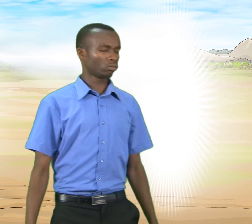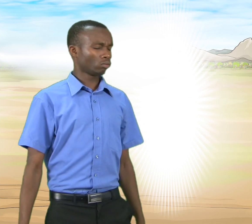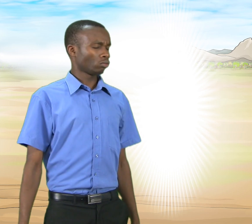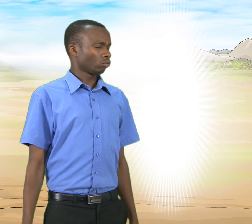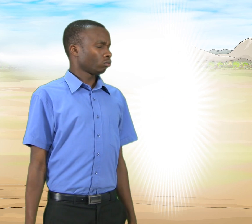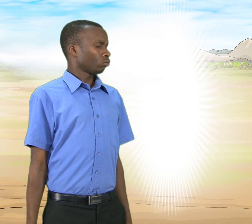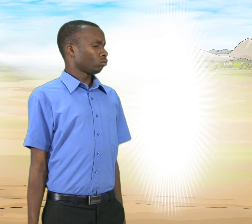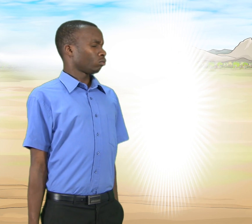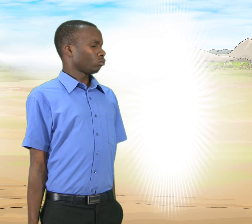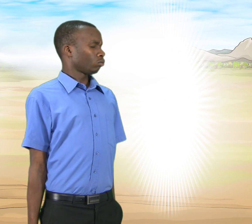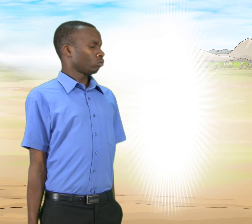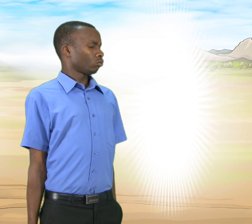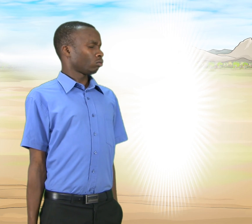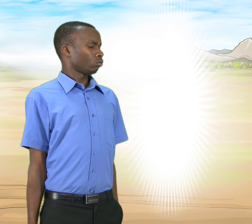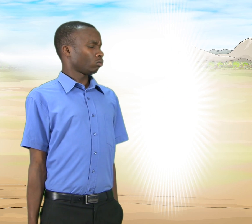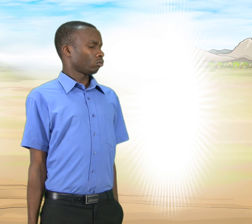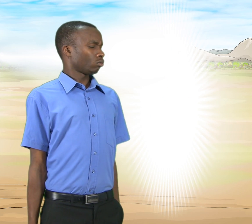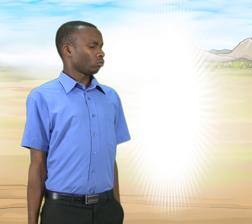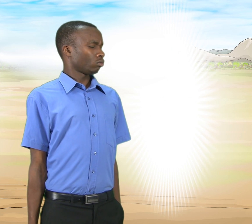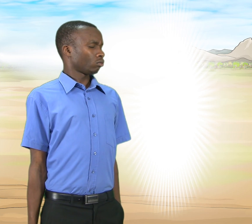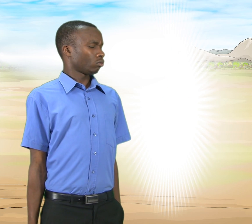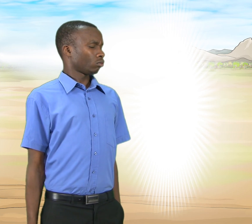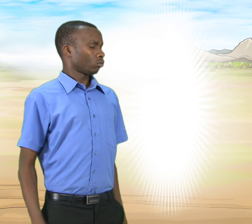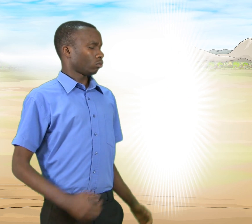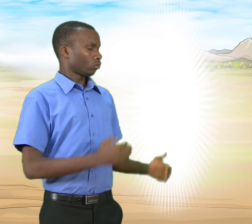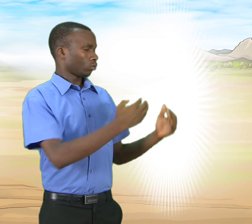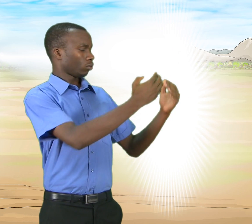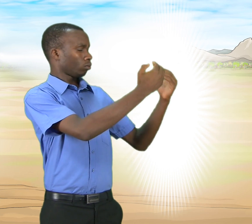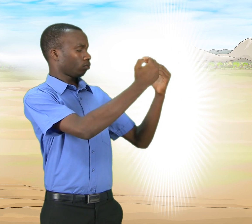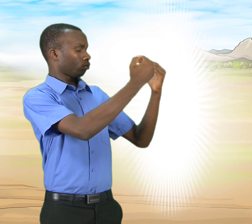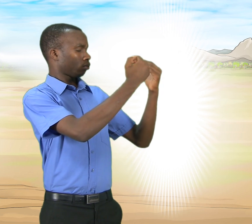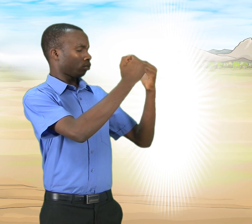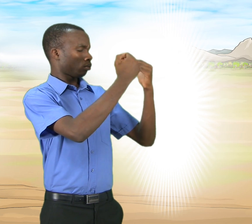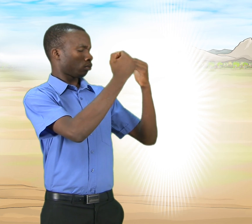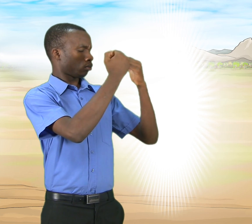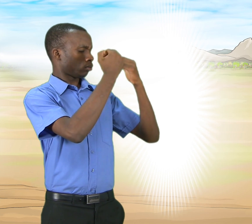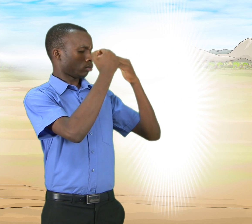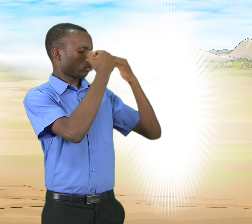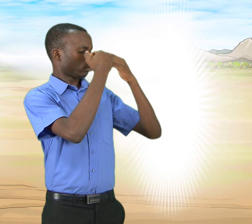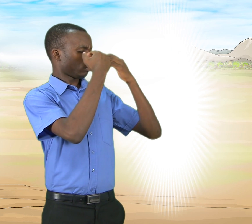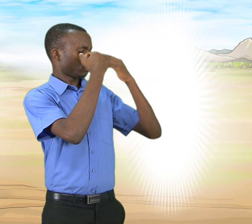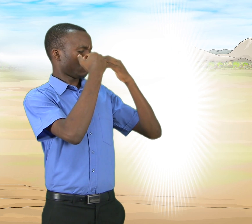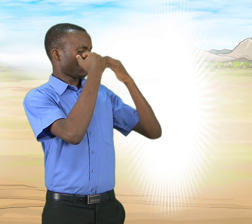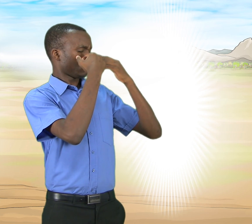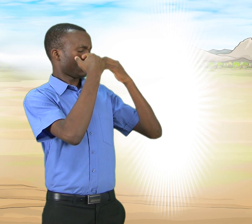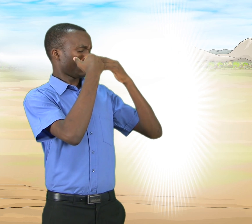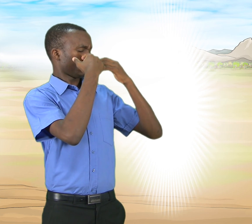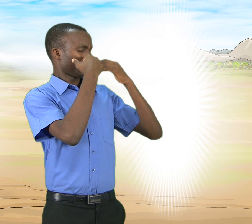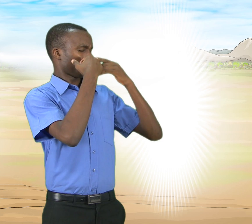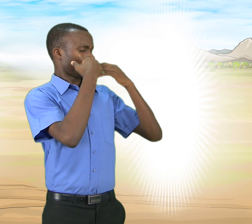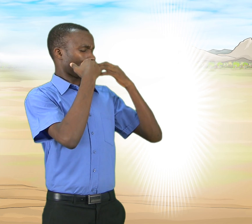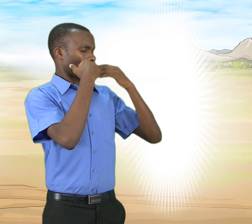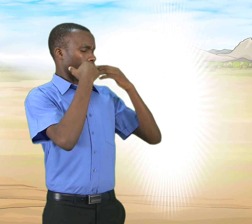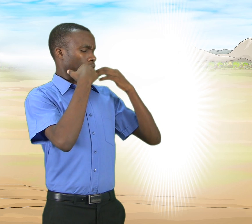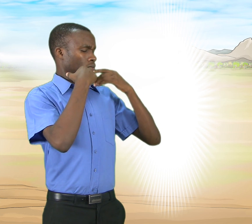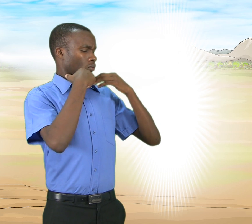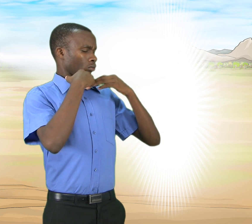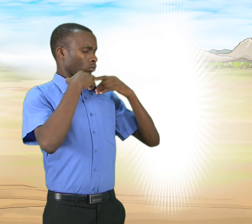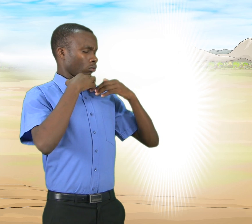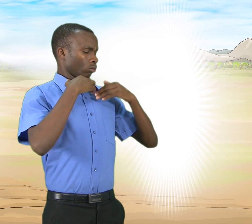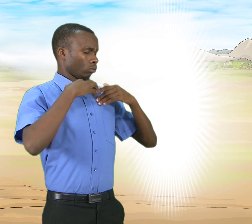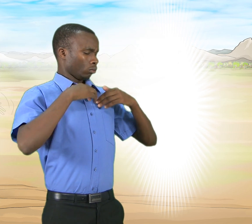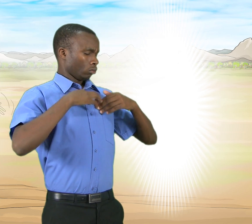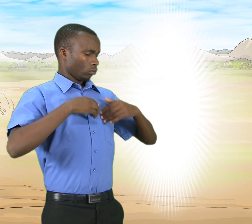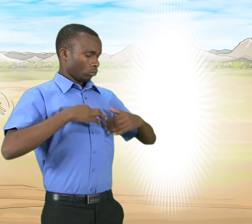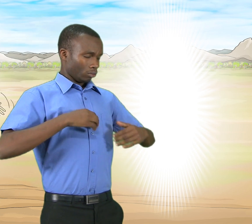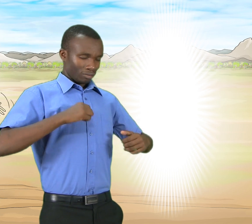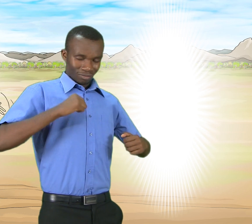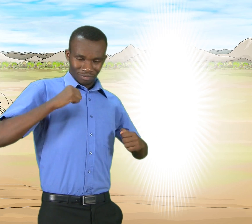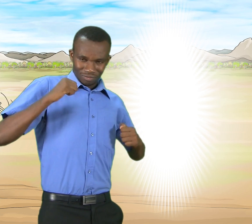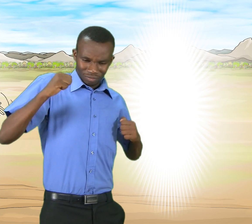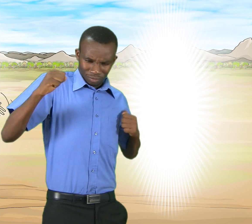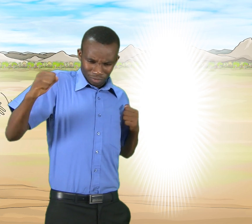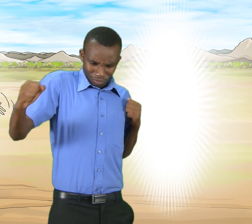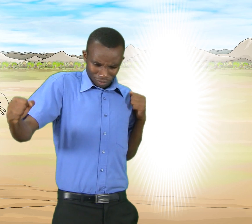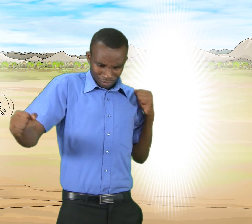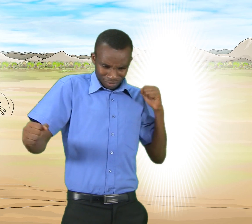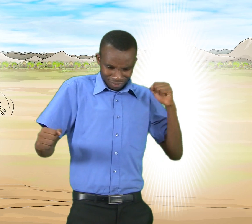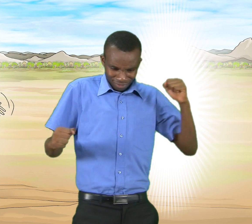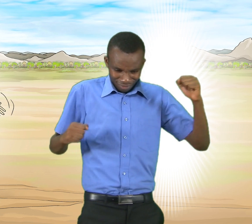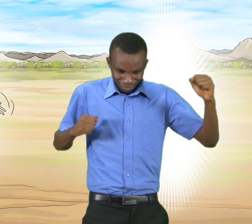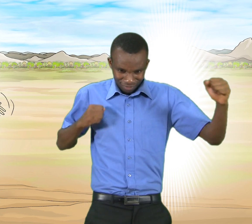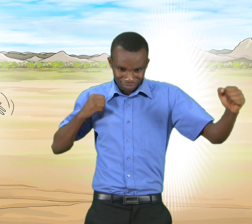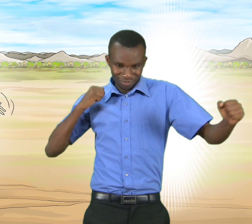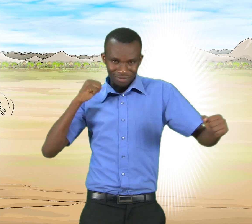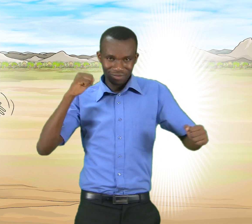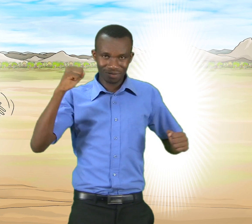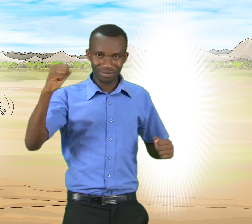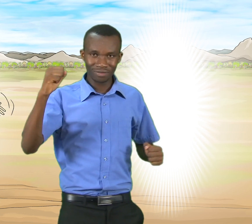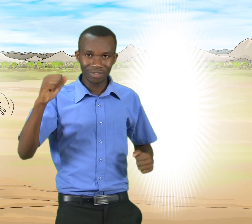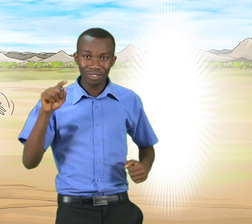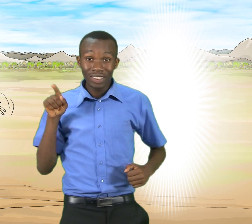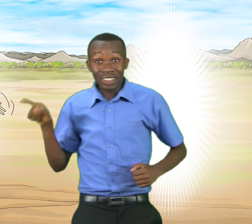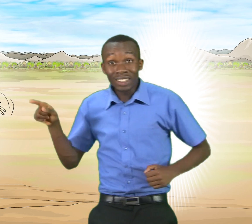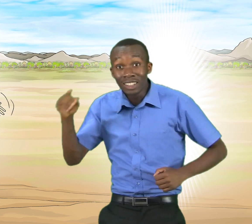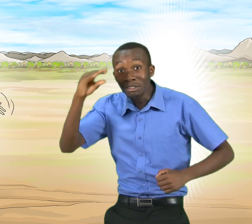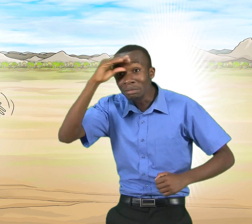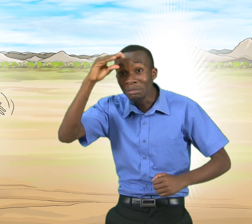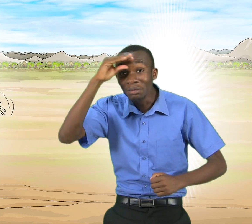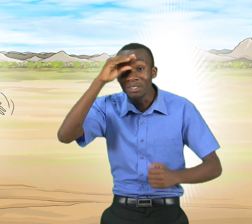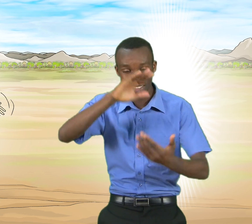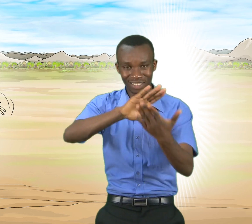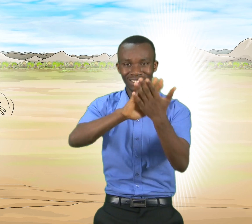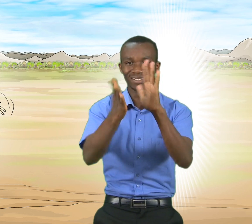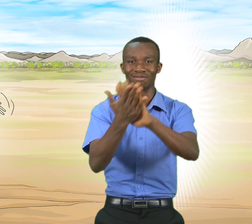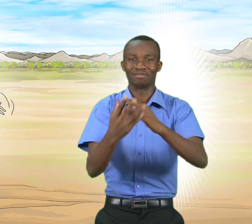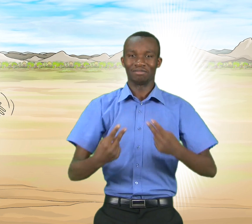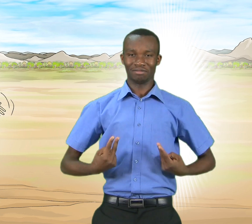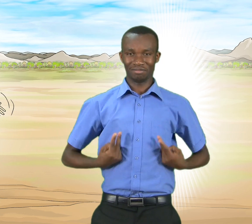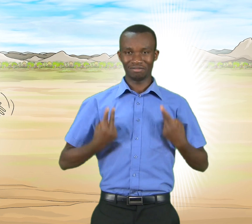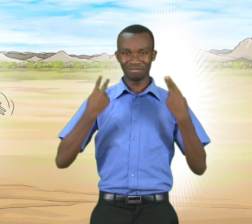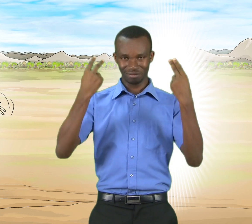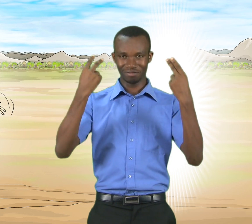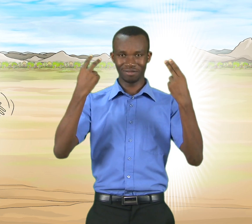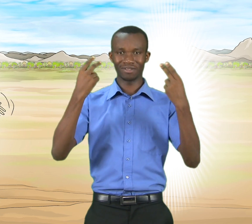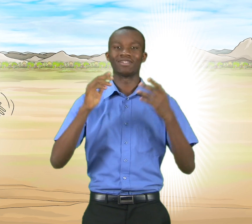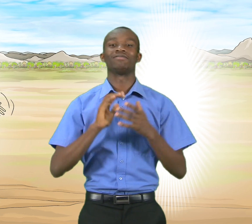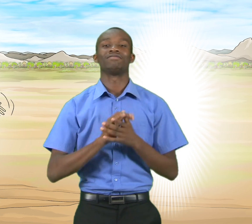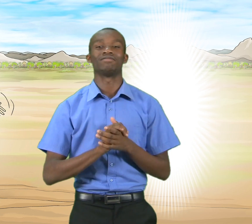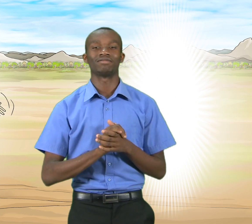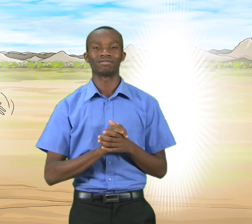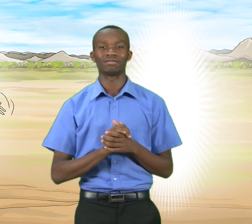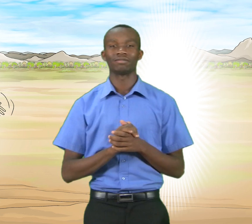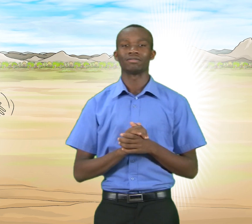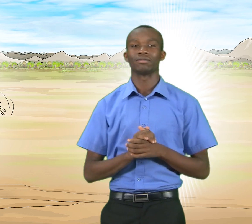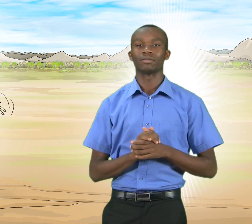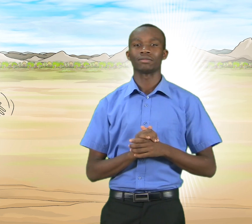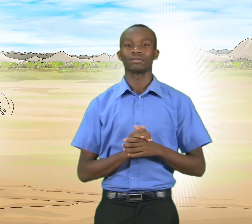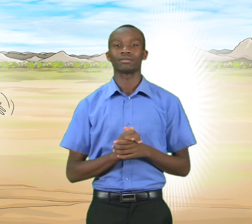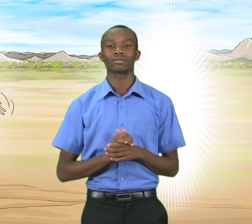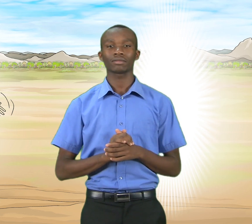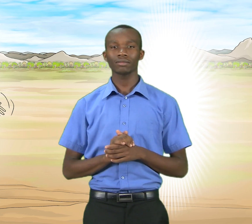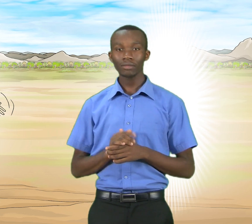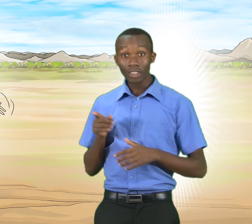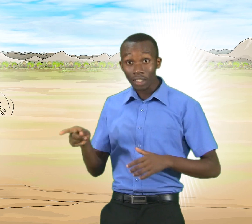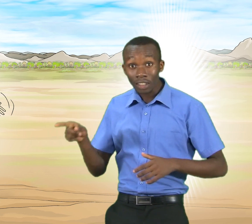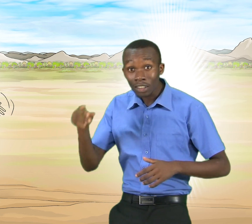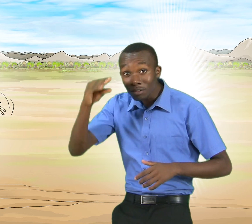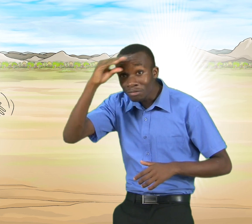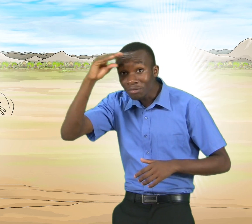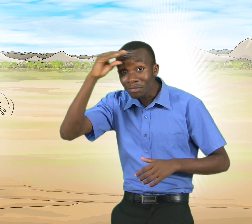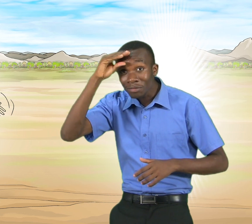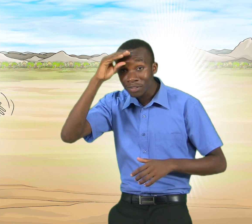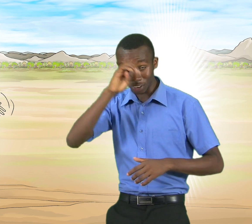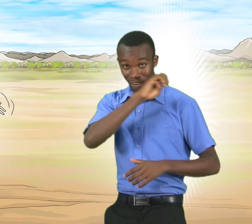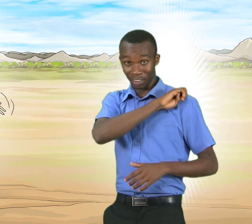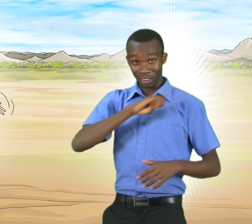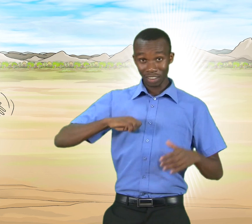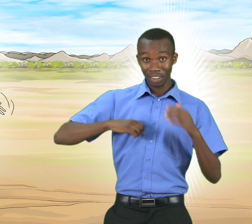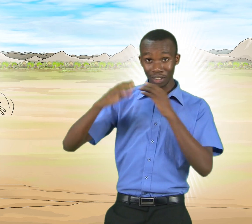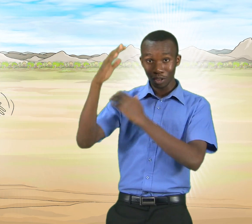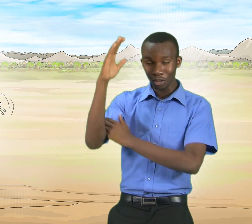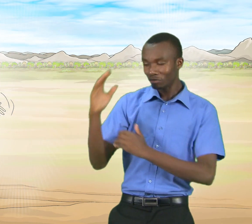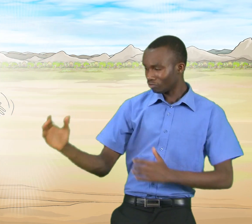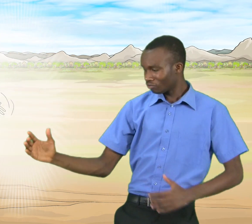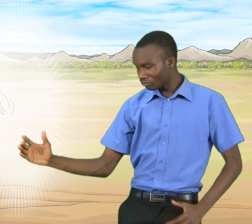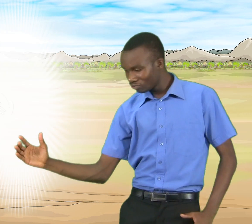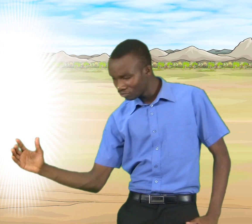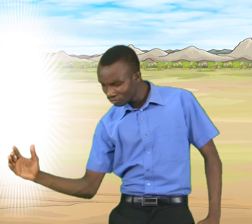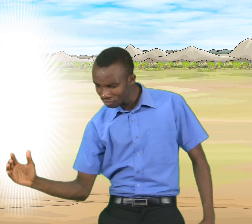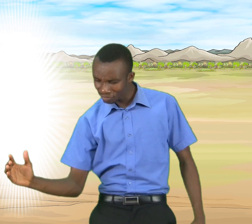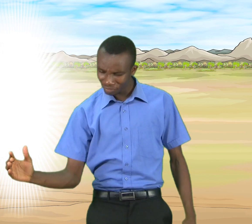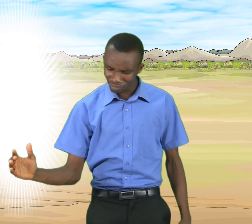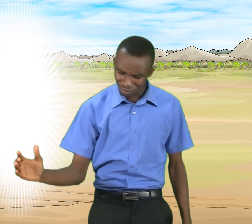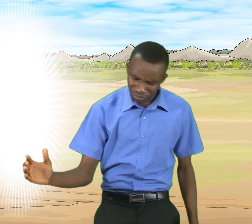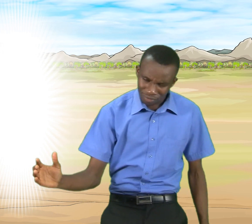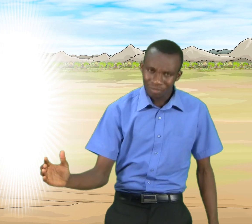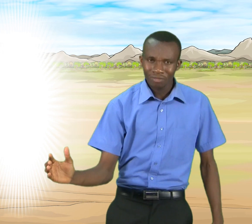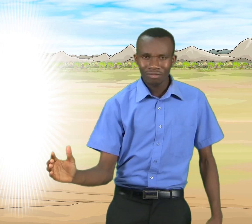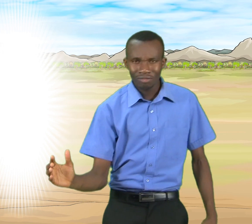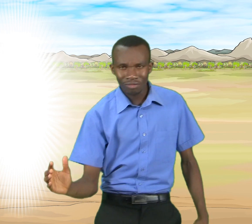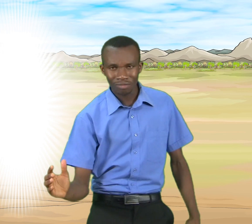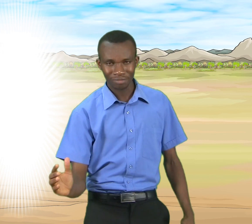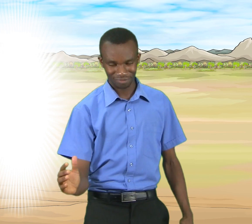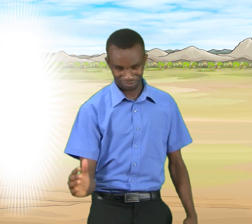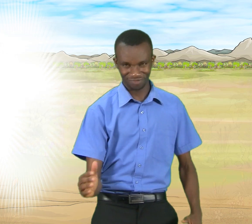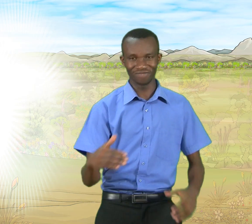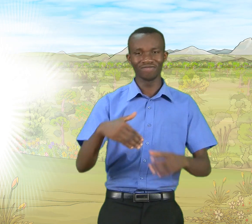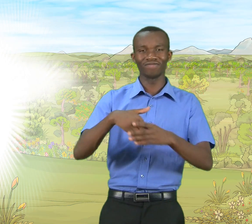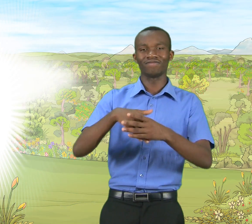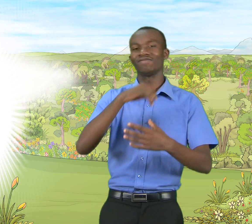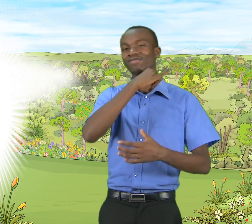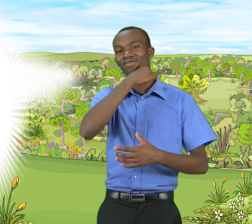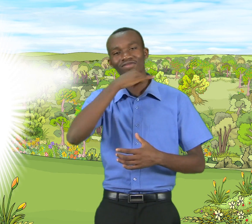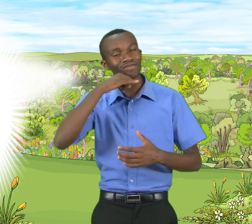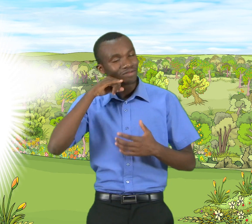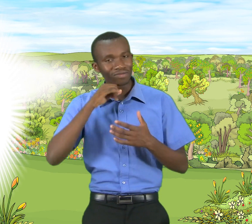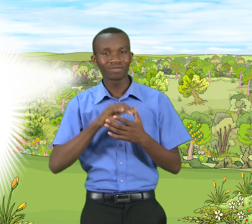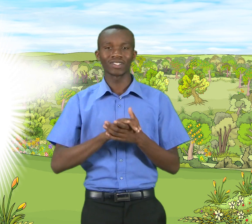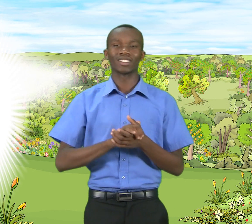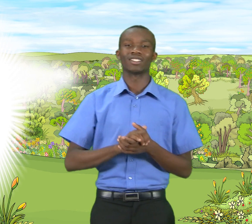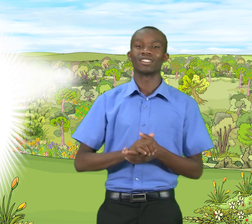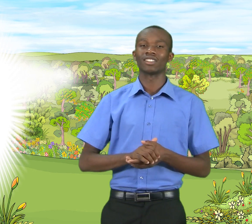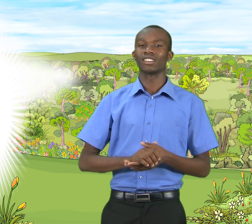Now a river flowed out of Eden to water the garden, and from there it branched into four headwaters: The name of the first river is Pishon; it winds through the whole land of Havilah, where there is gold.